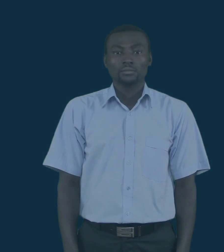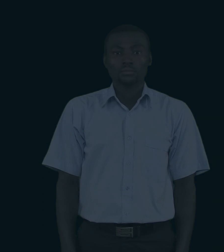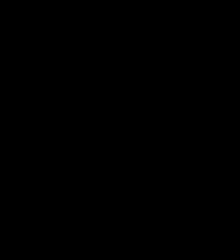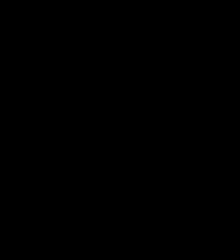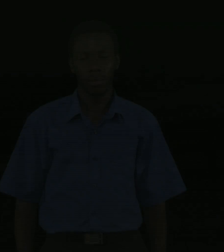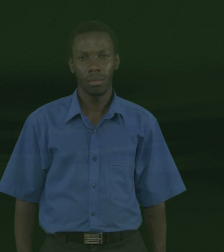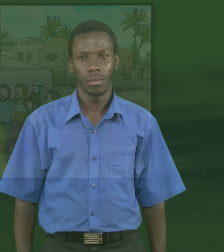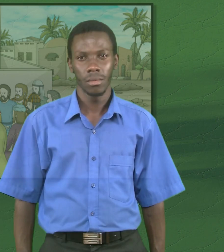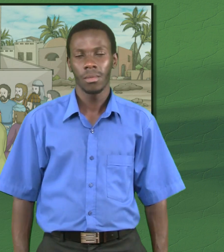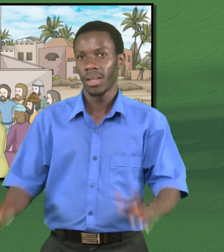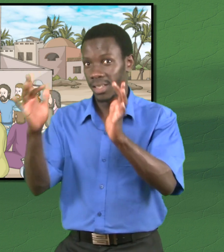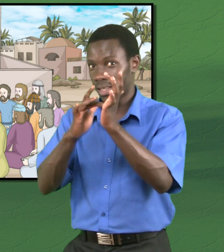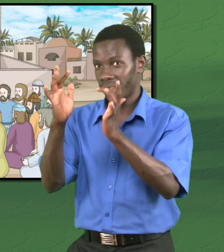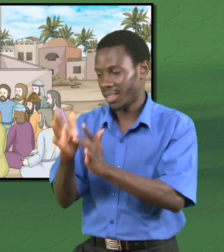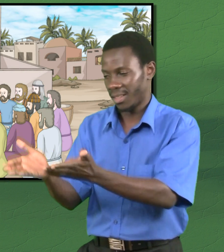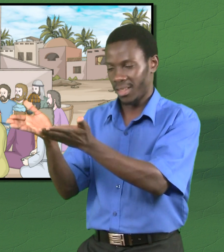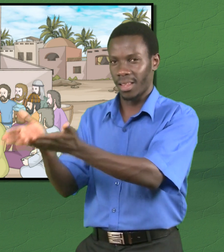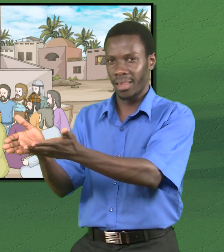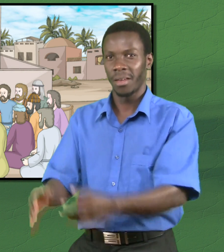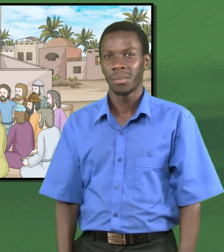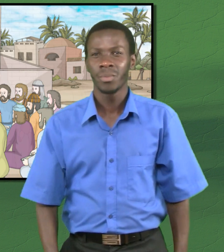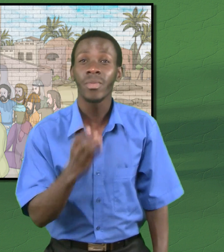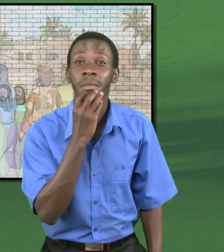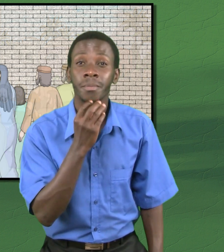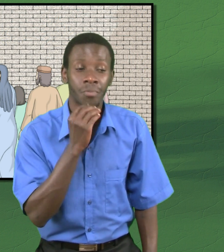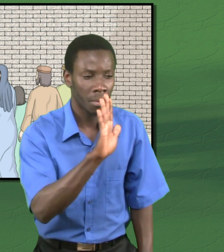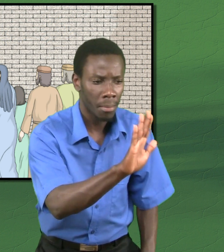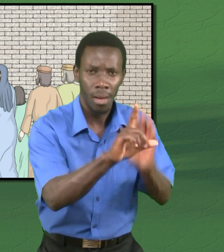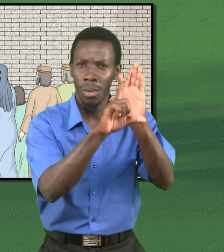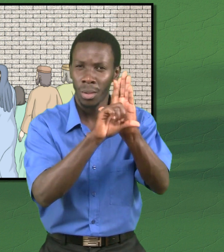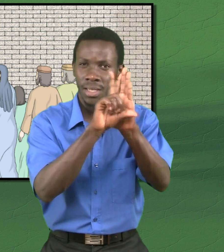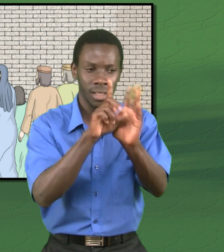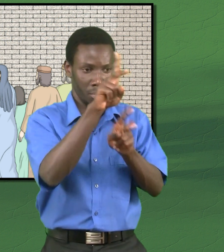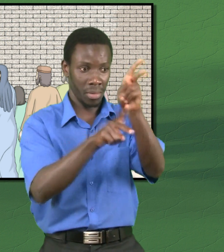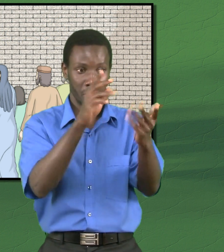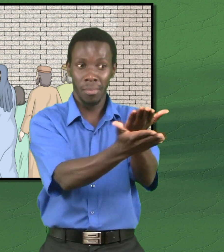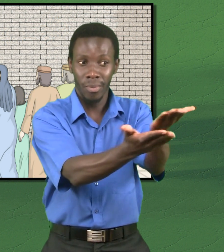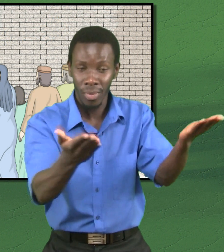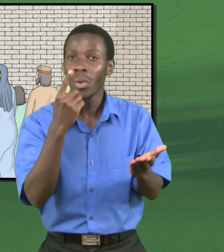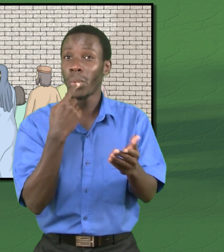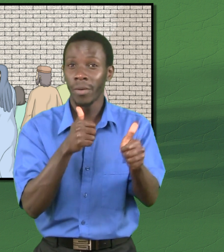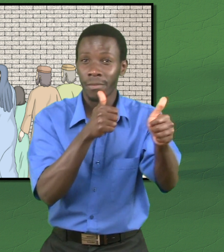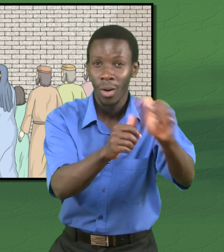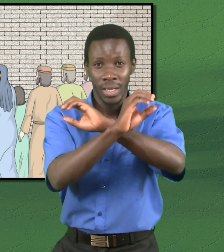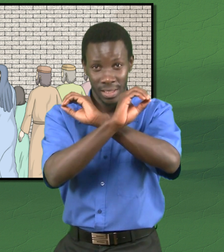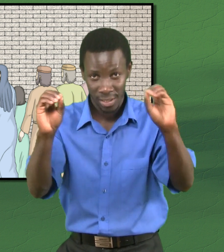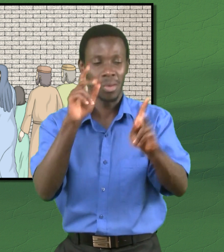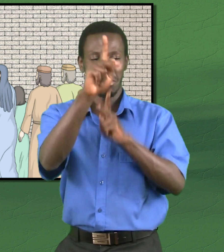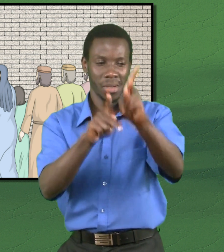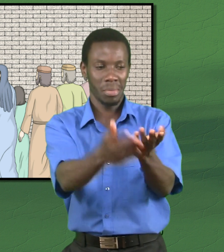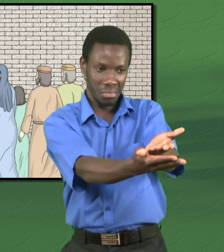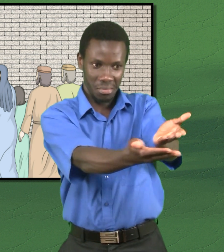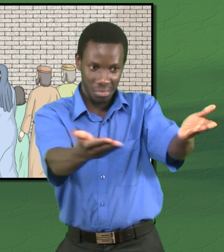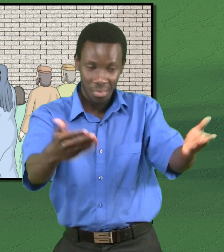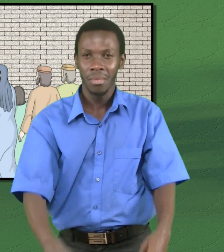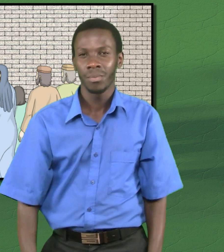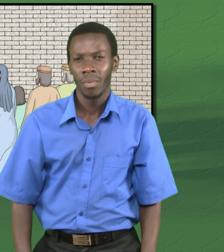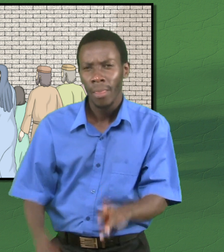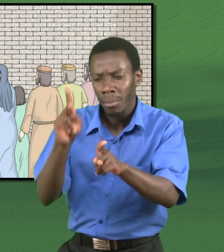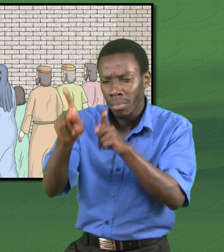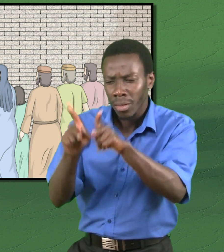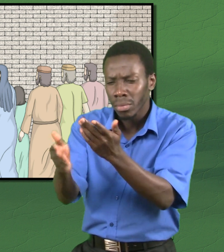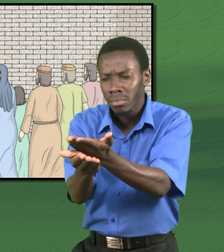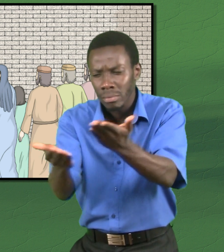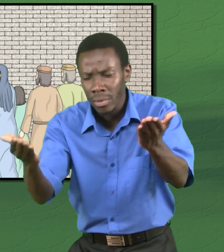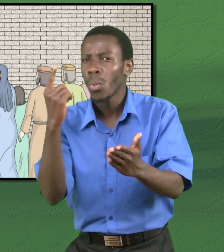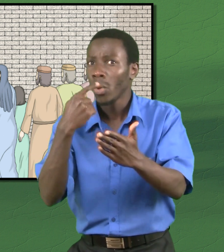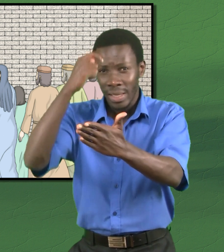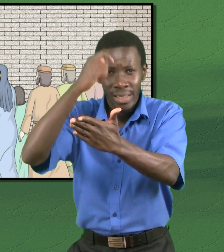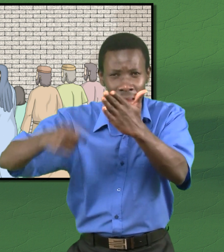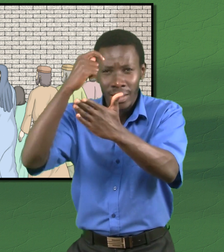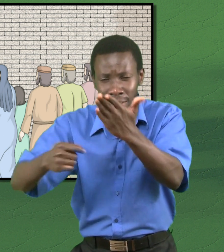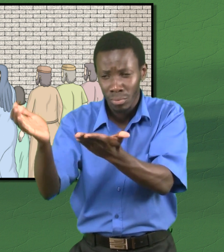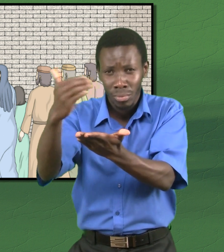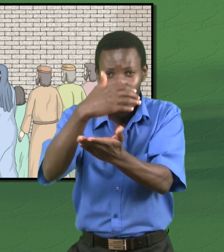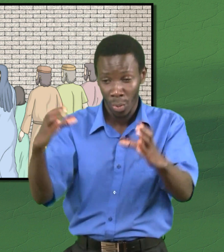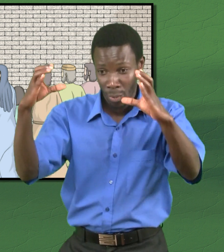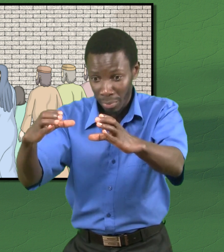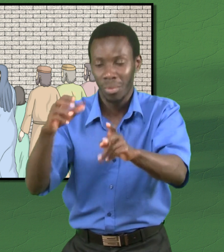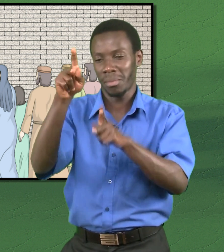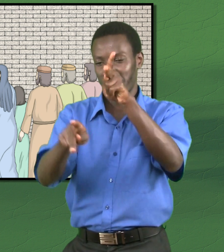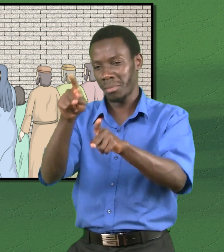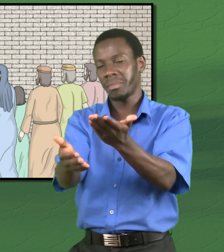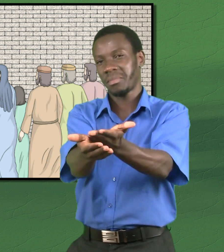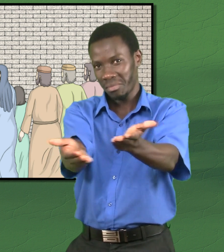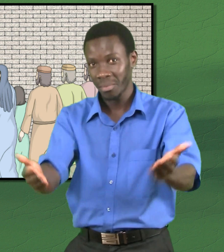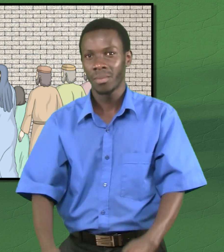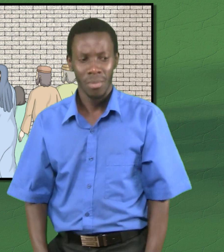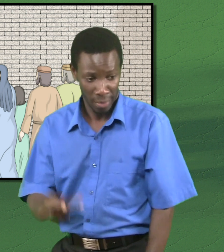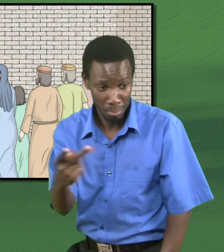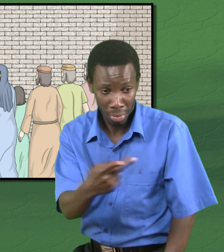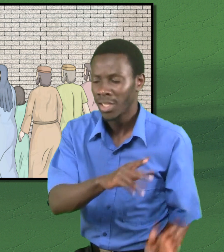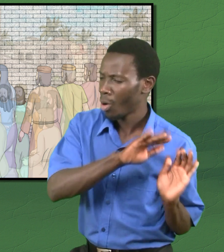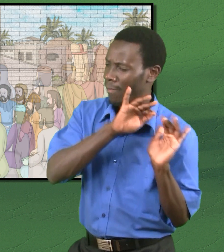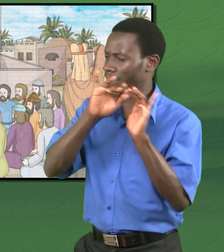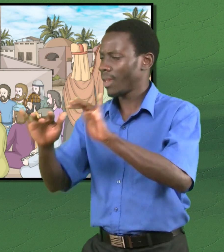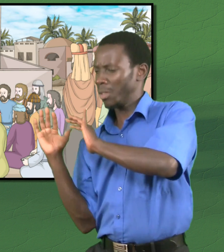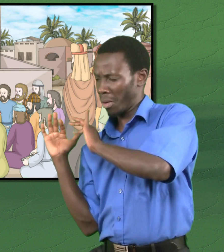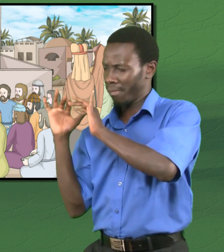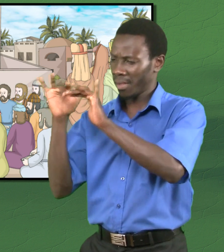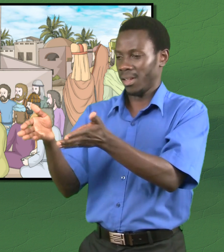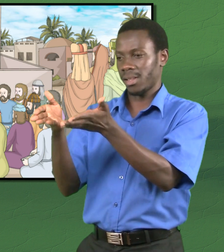Now all the tax collectors and sinners were gathering around to listen to Jesus.